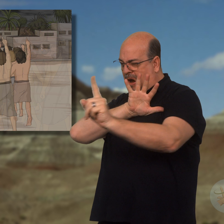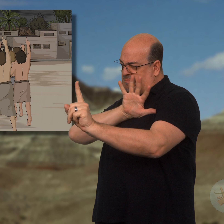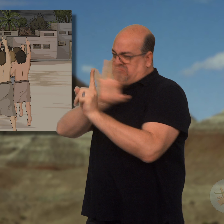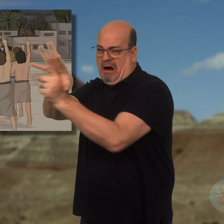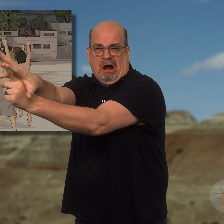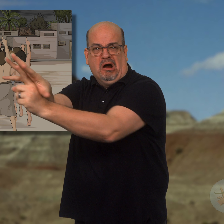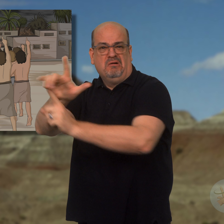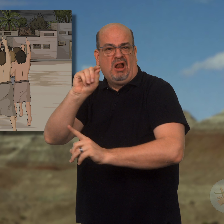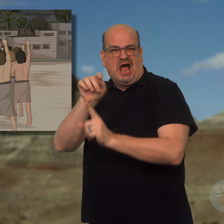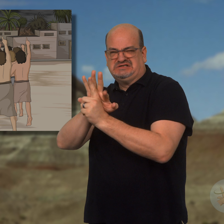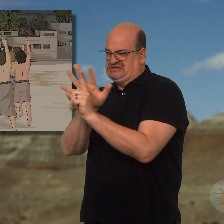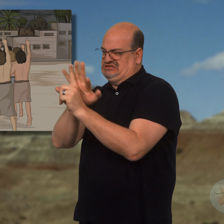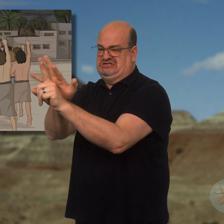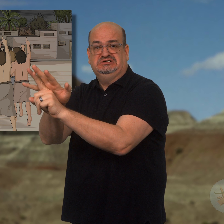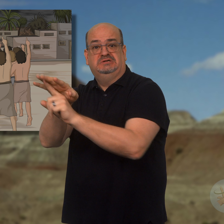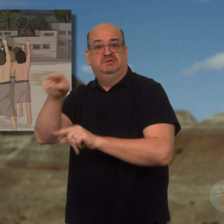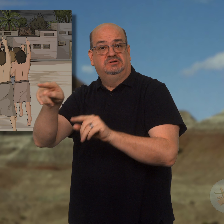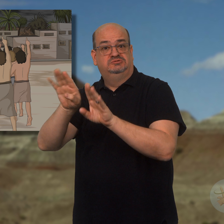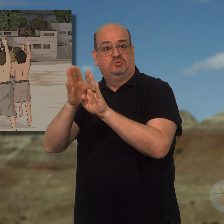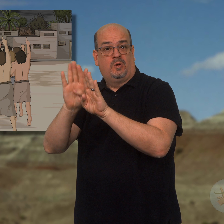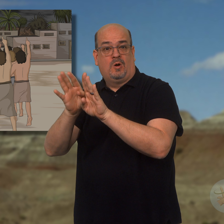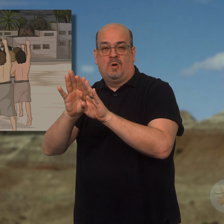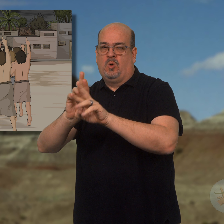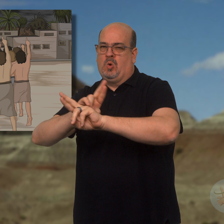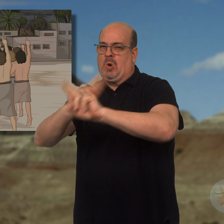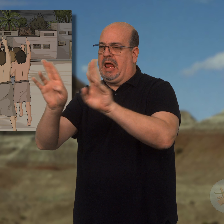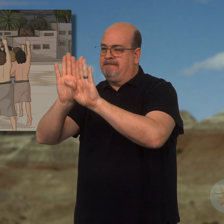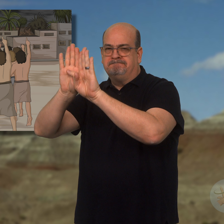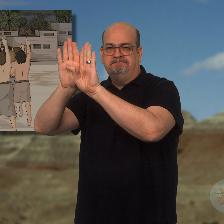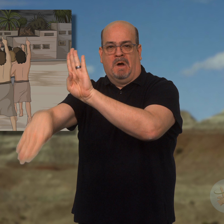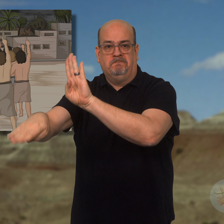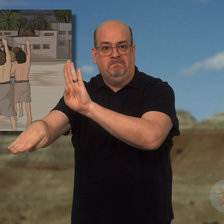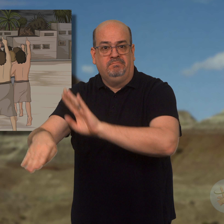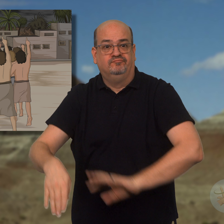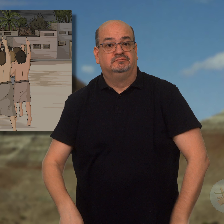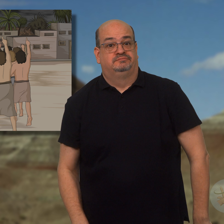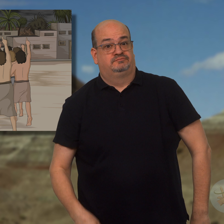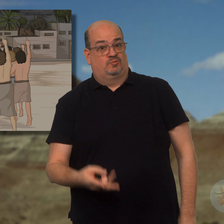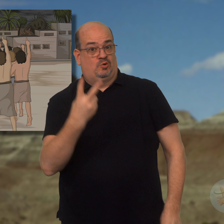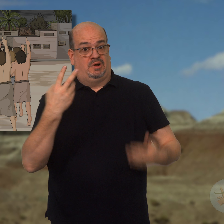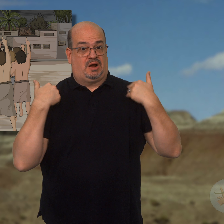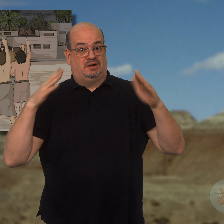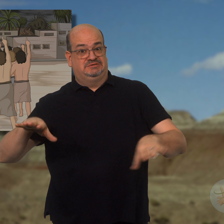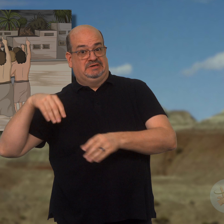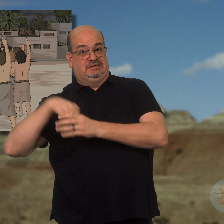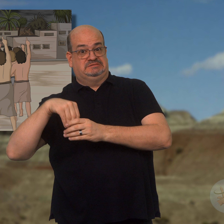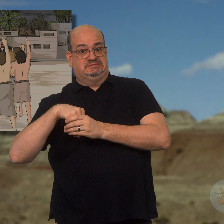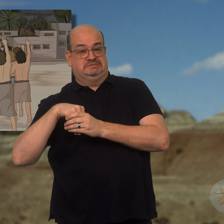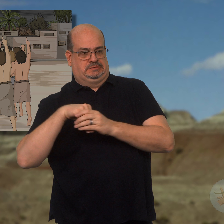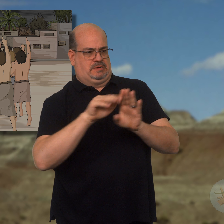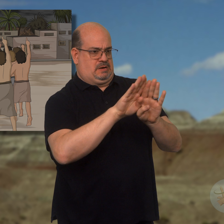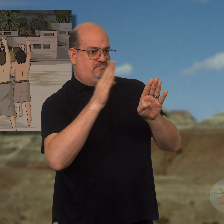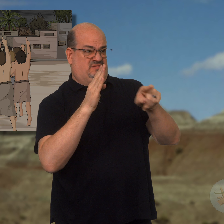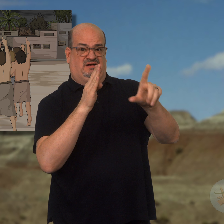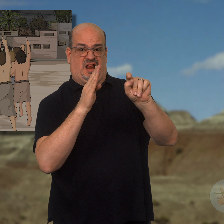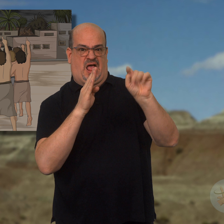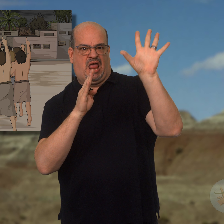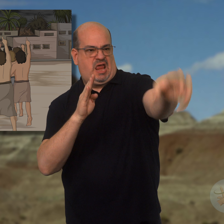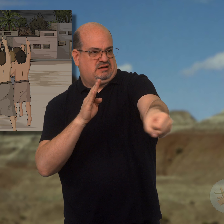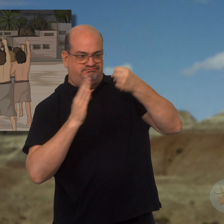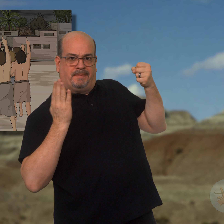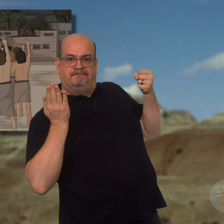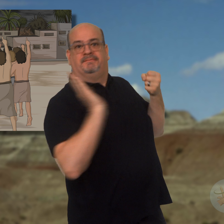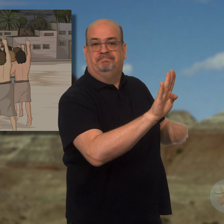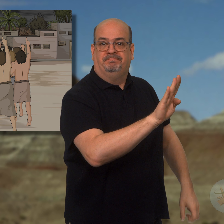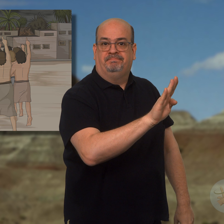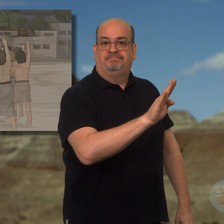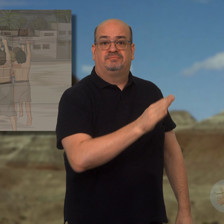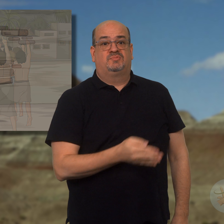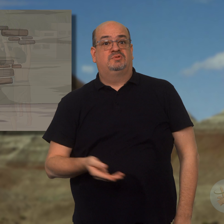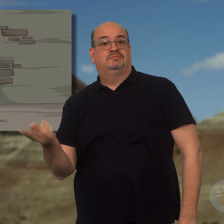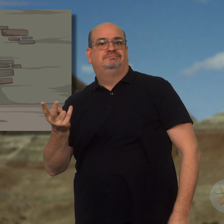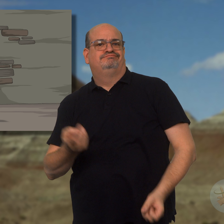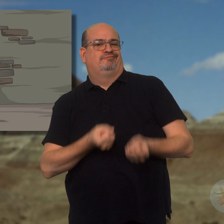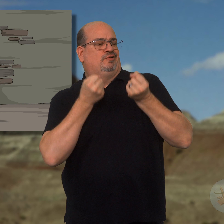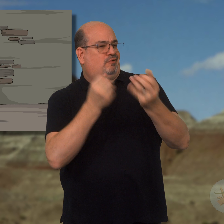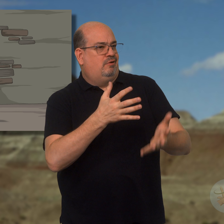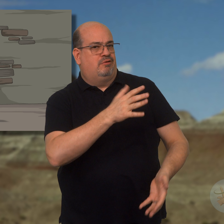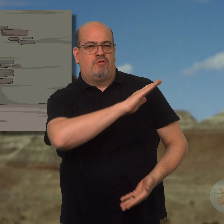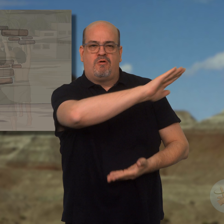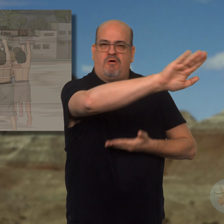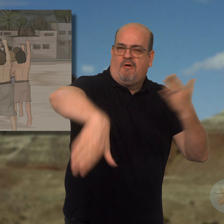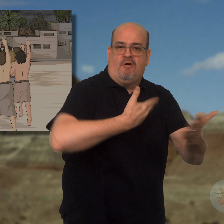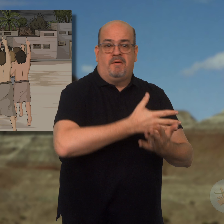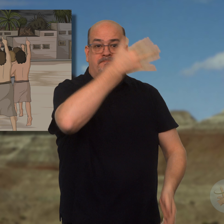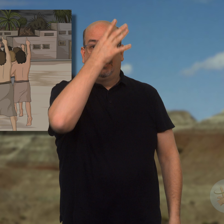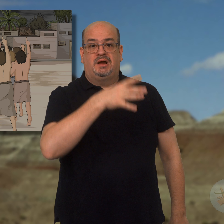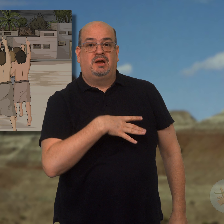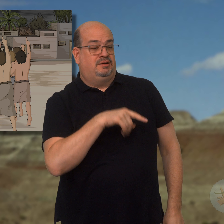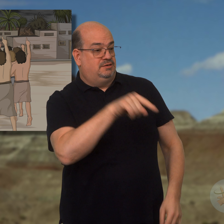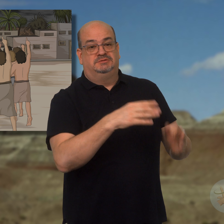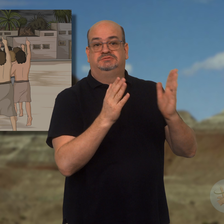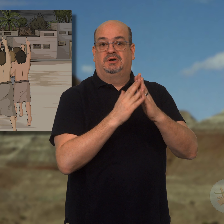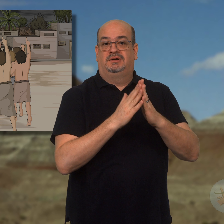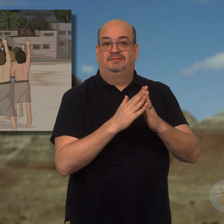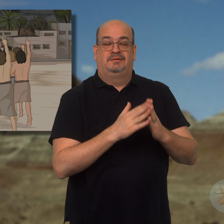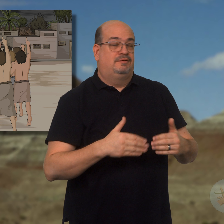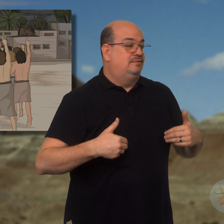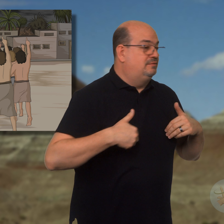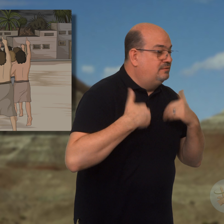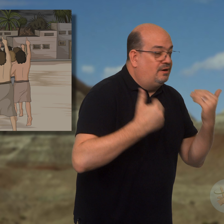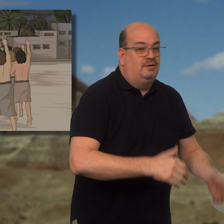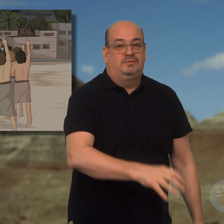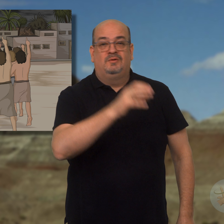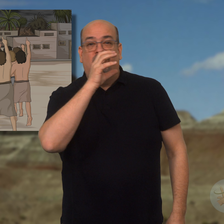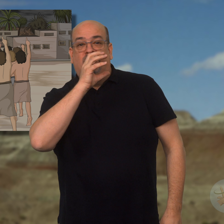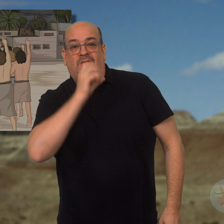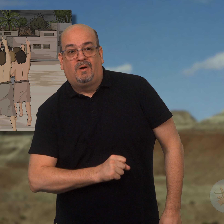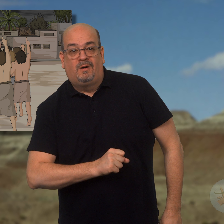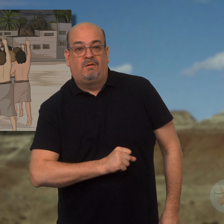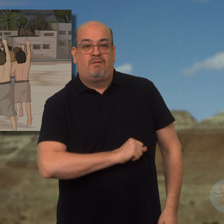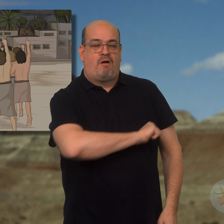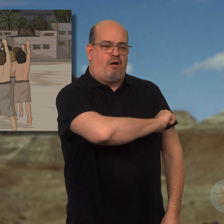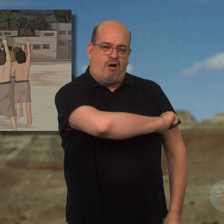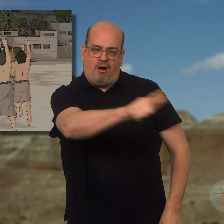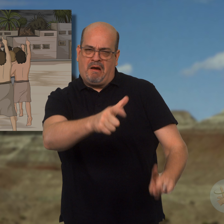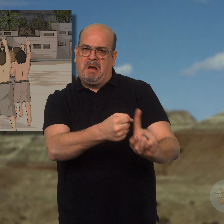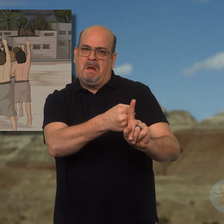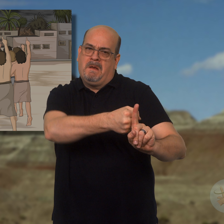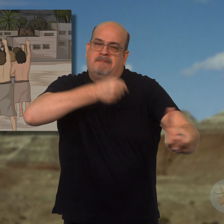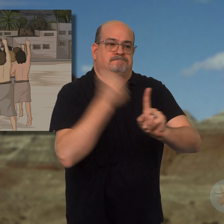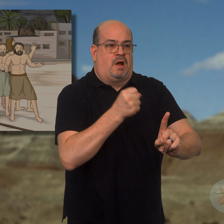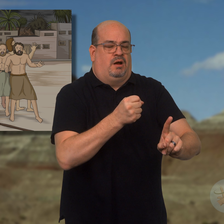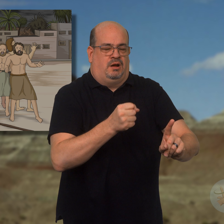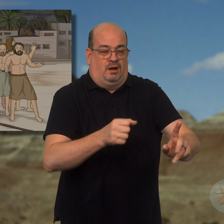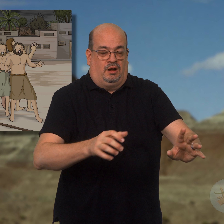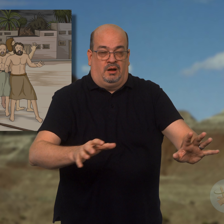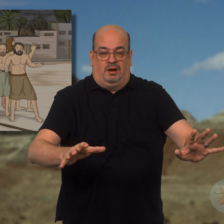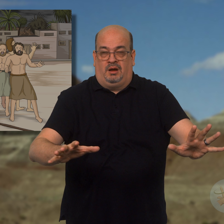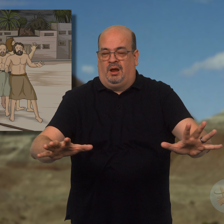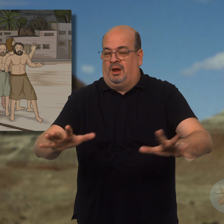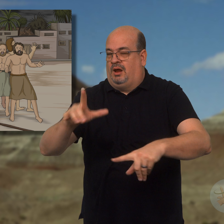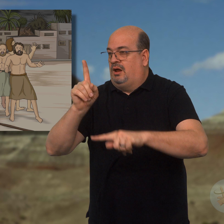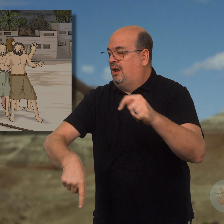And they pressed in on Lot and moved in to break down the door. But the men inside reached out, pulled Lot into the house with them, and shut the door.